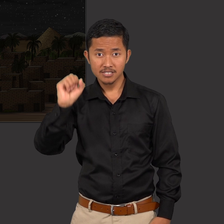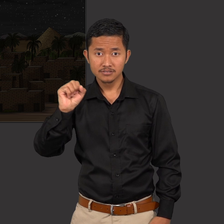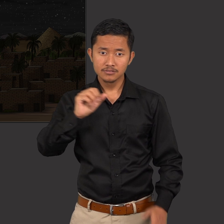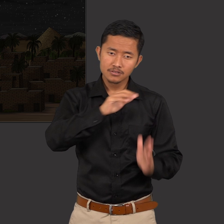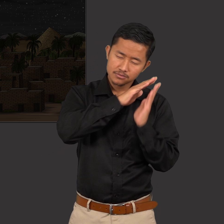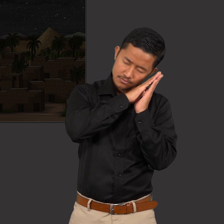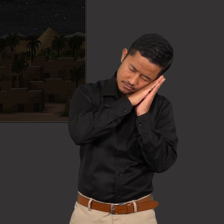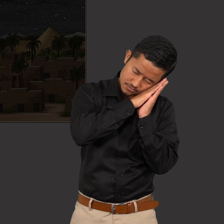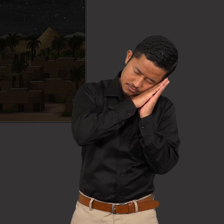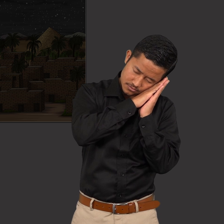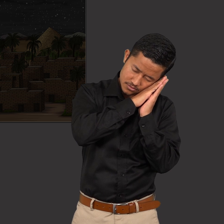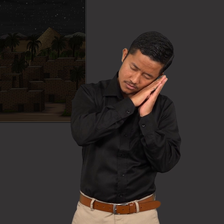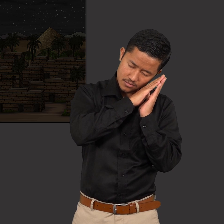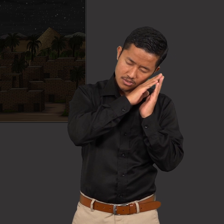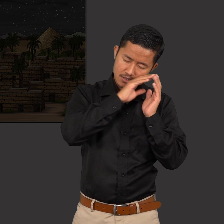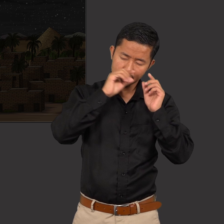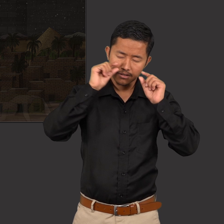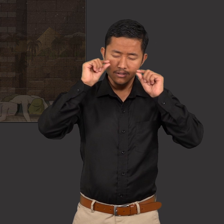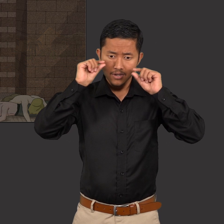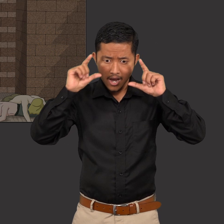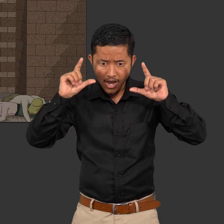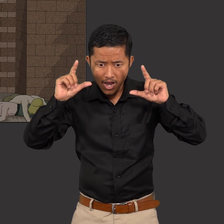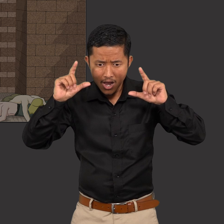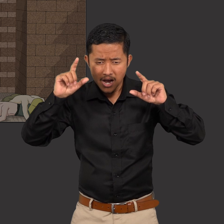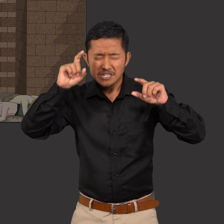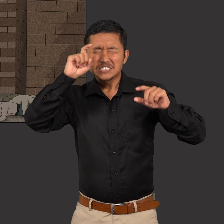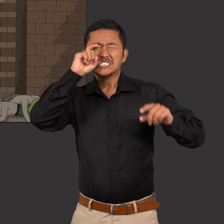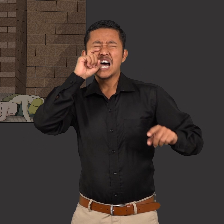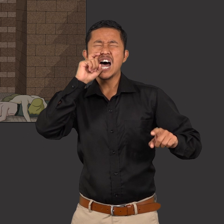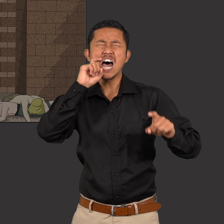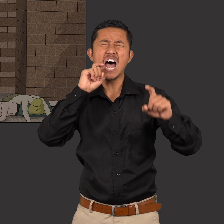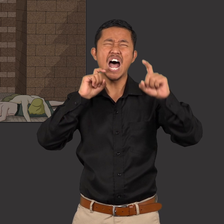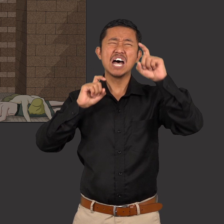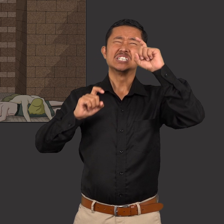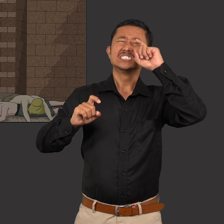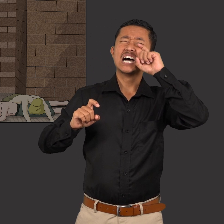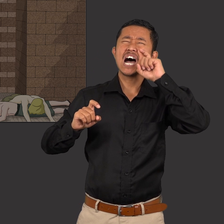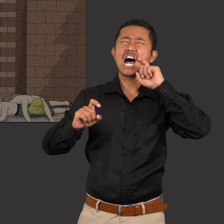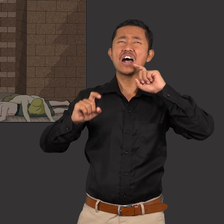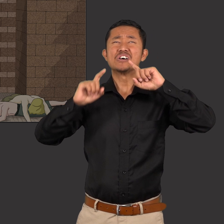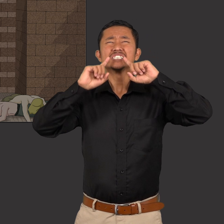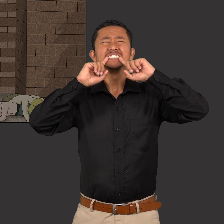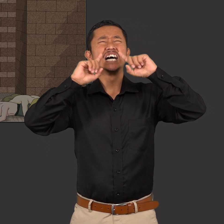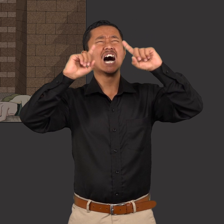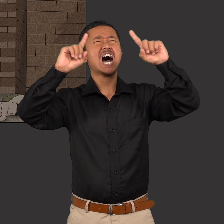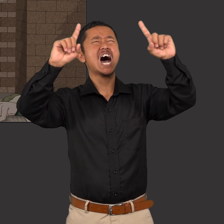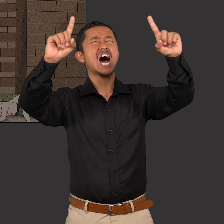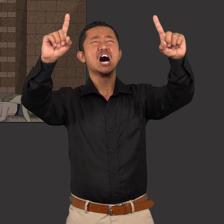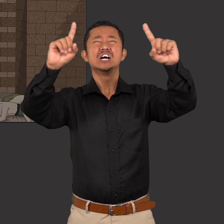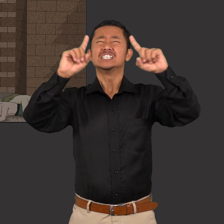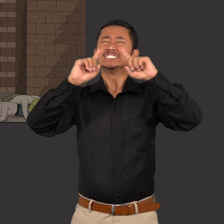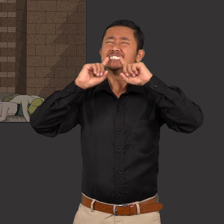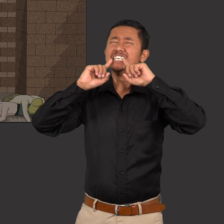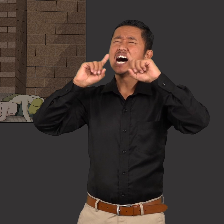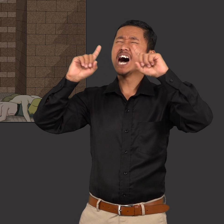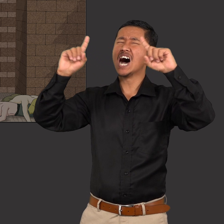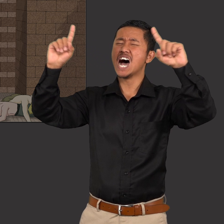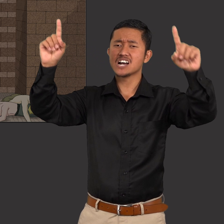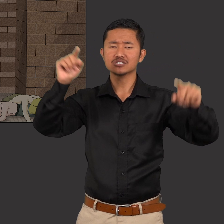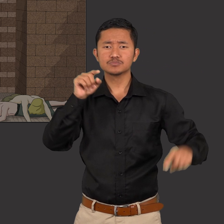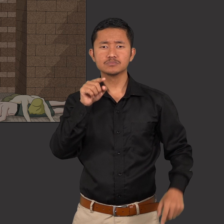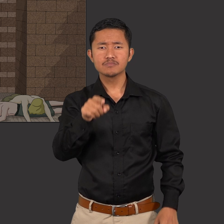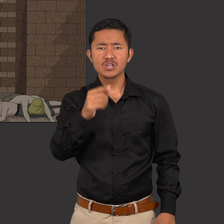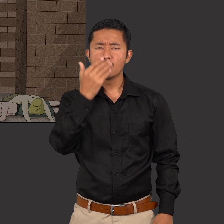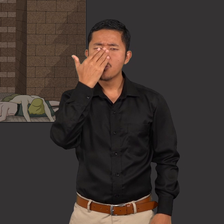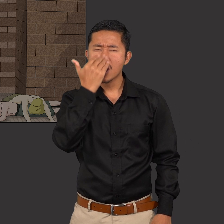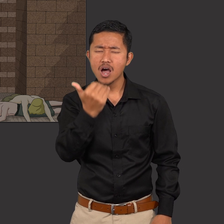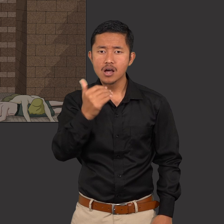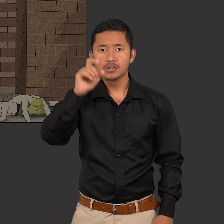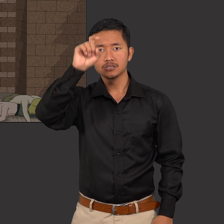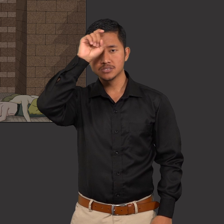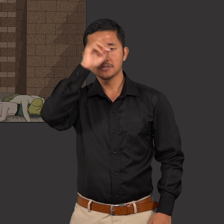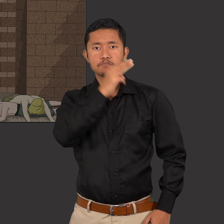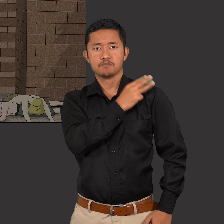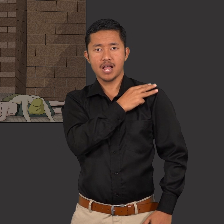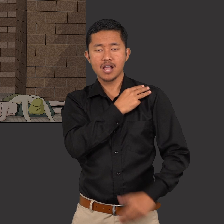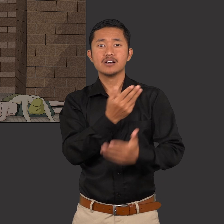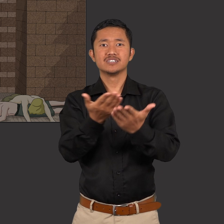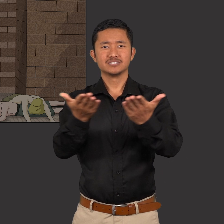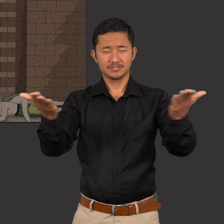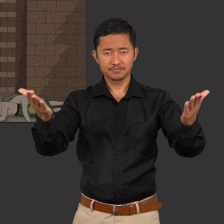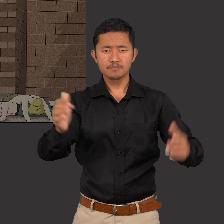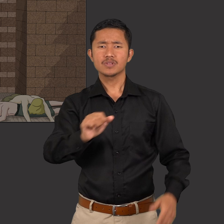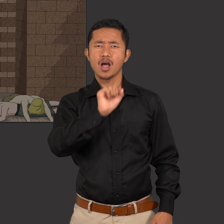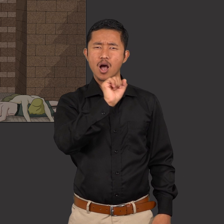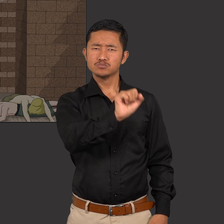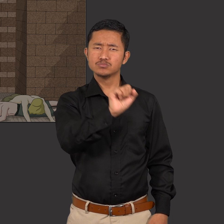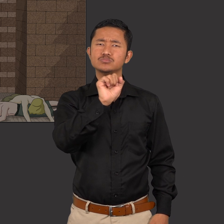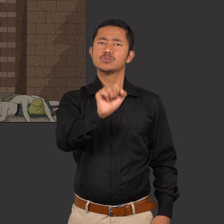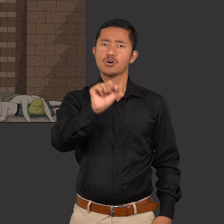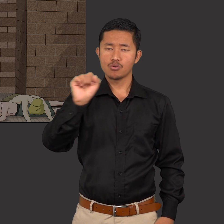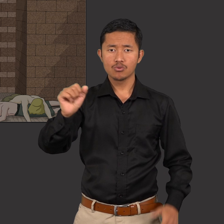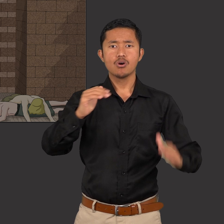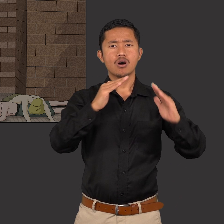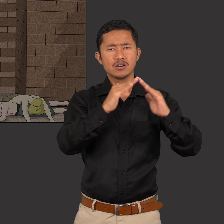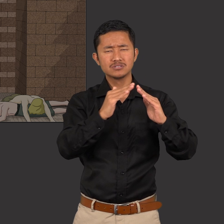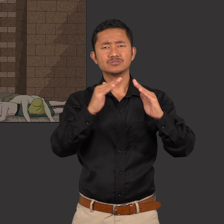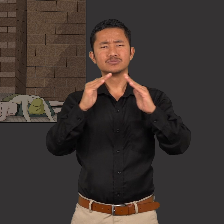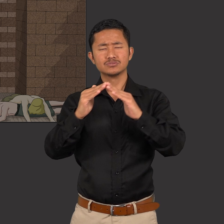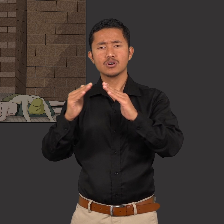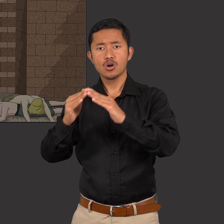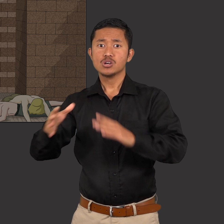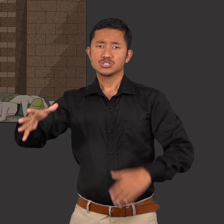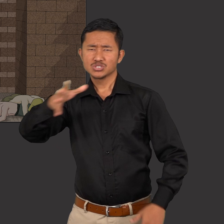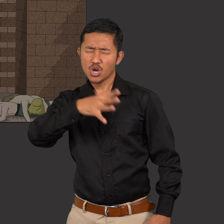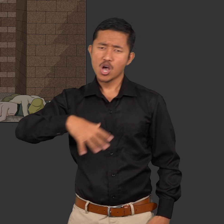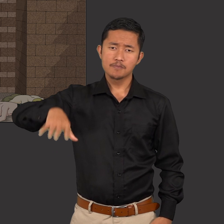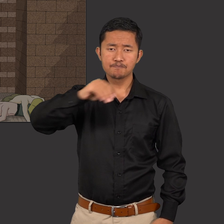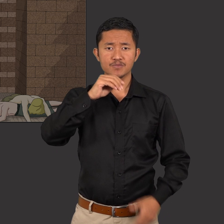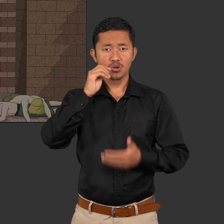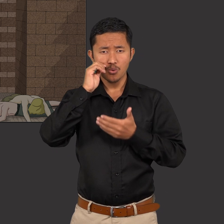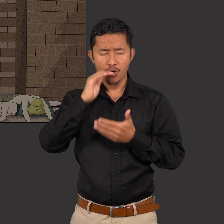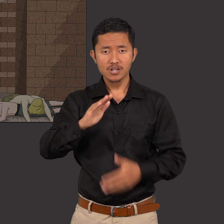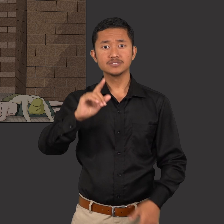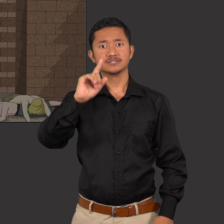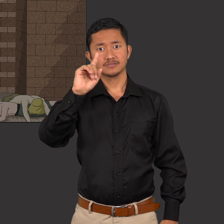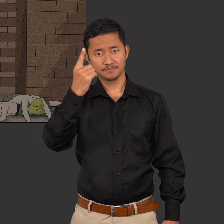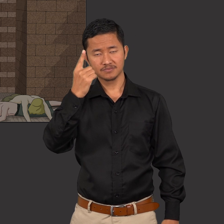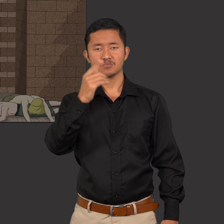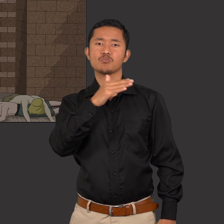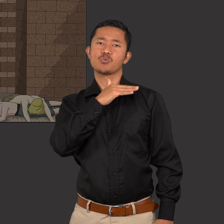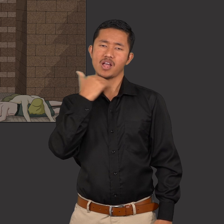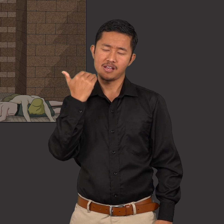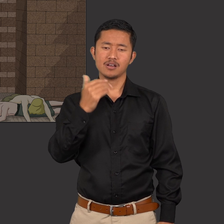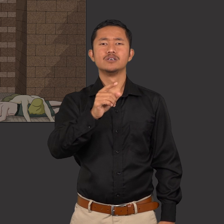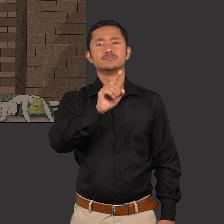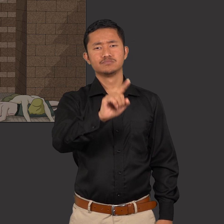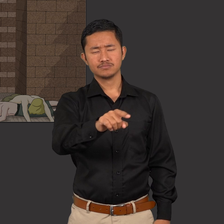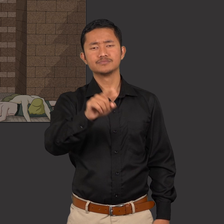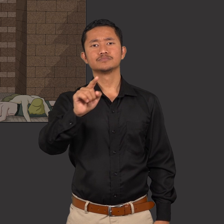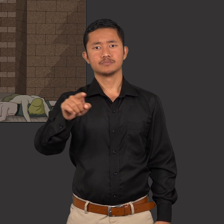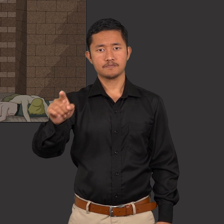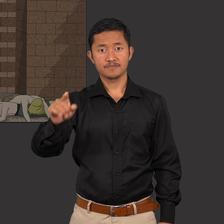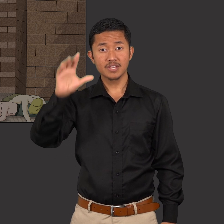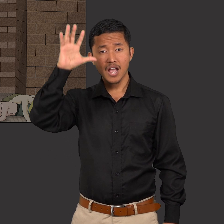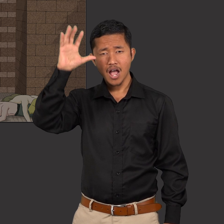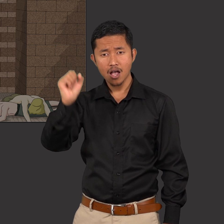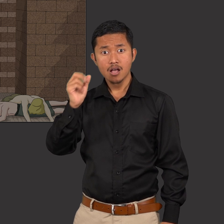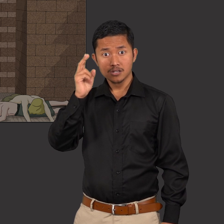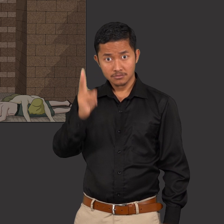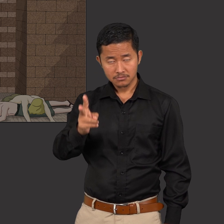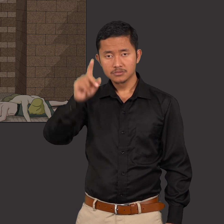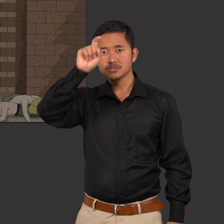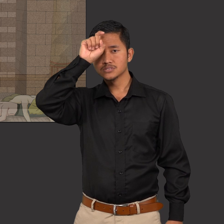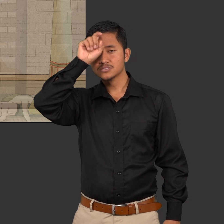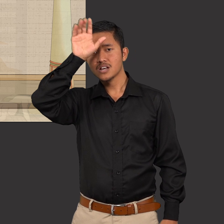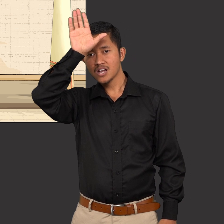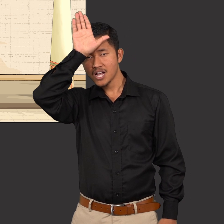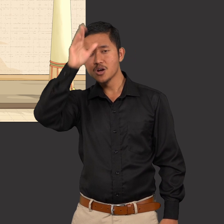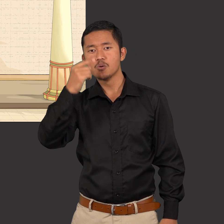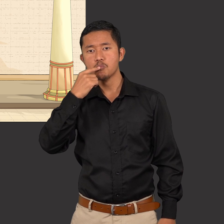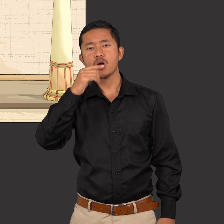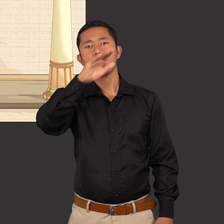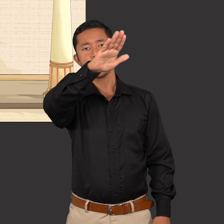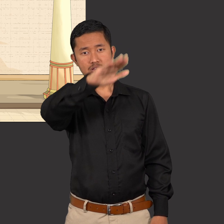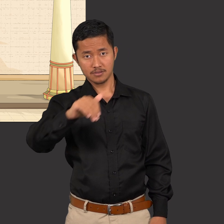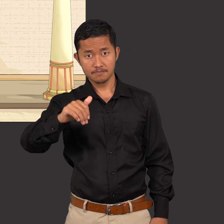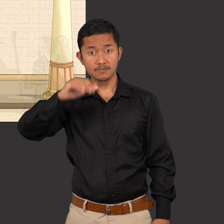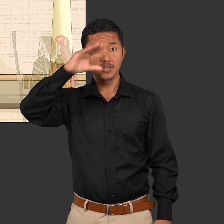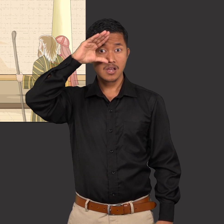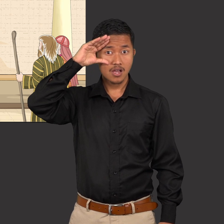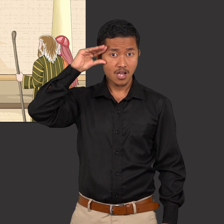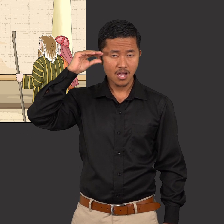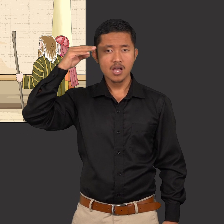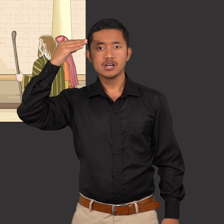During the night Pharaoh got up—he and all his officials and all the Egyptians—and there was loud wailing in Egypt; for there was no house without someone dead.